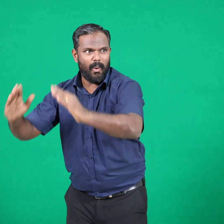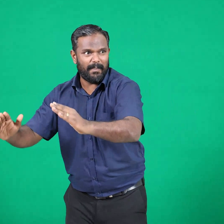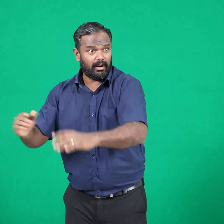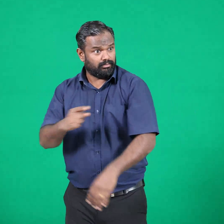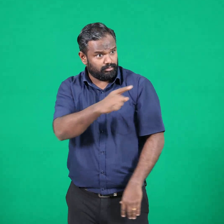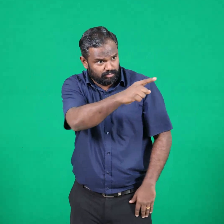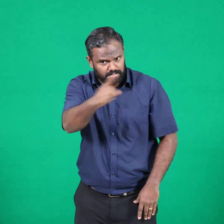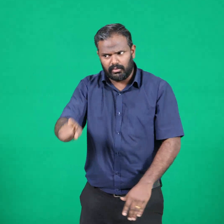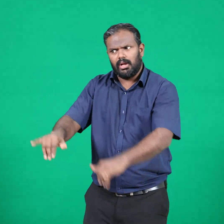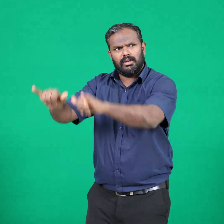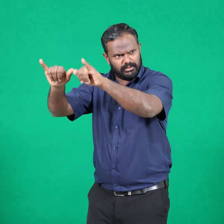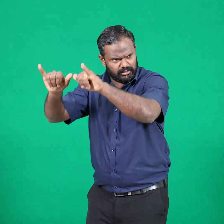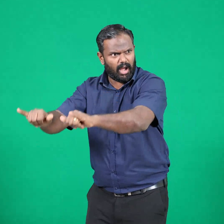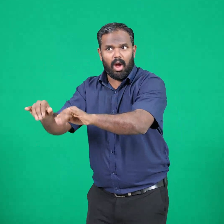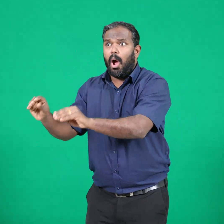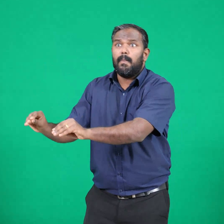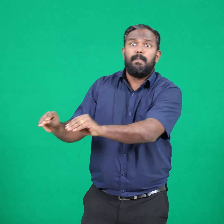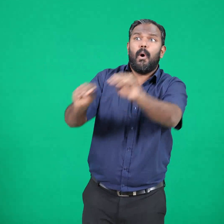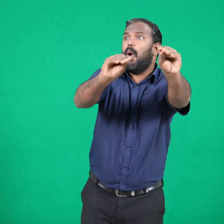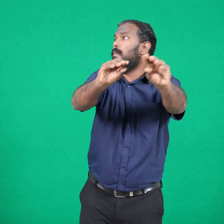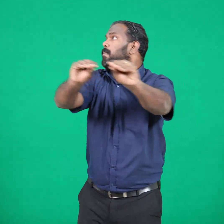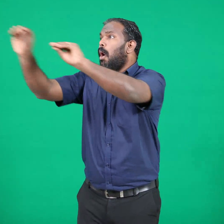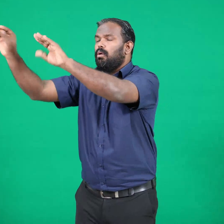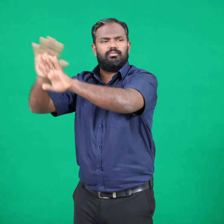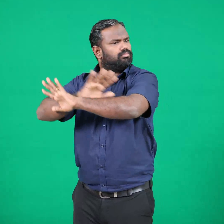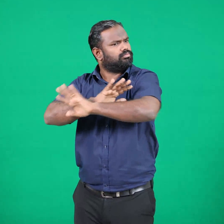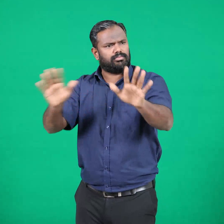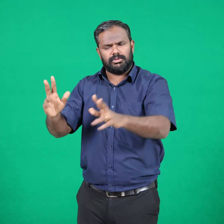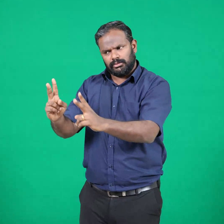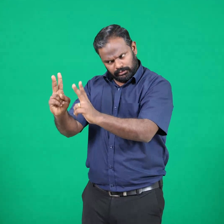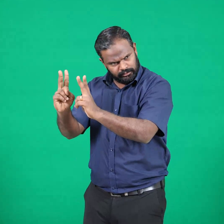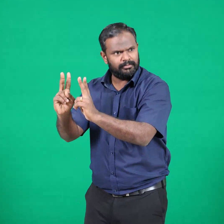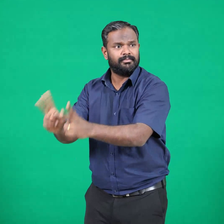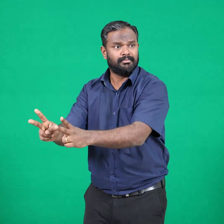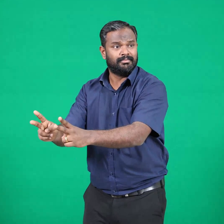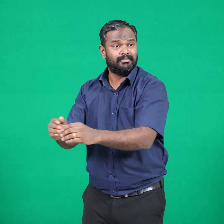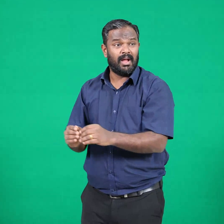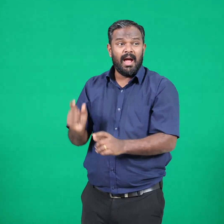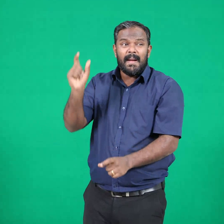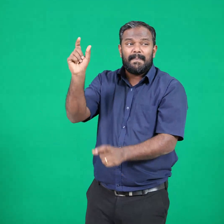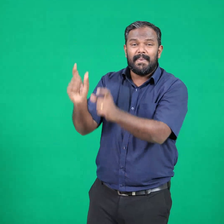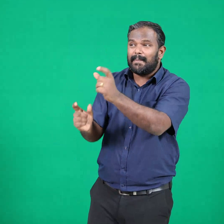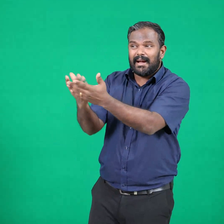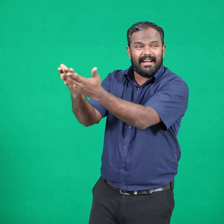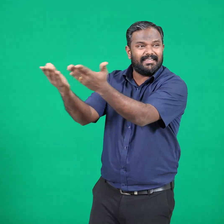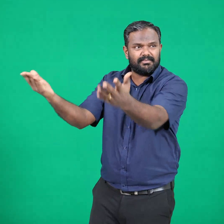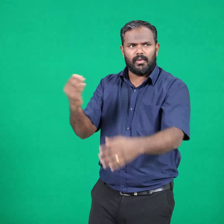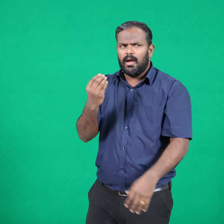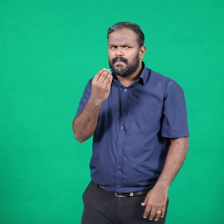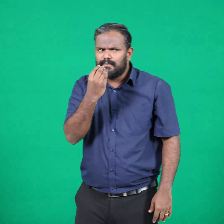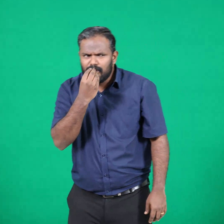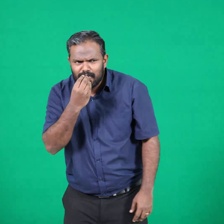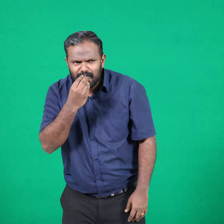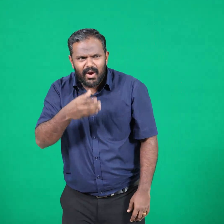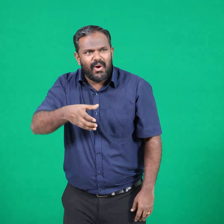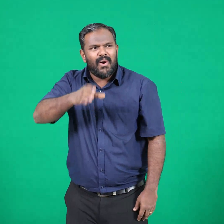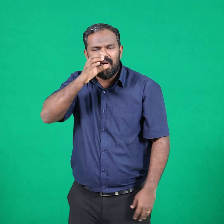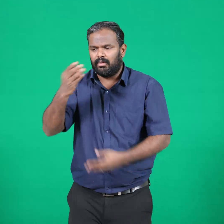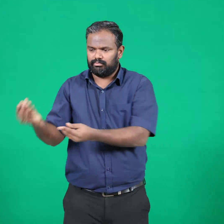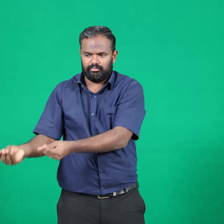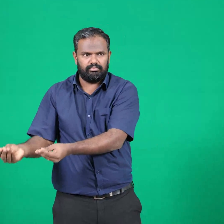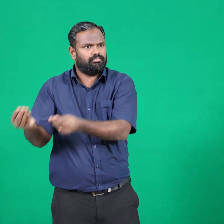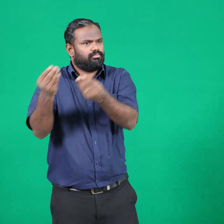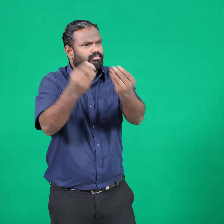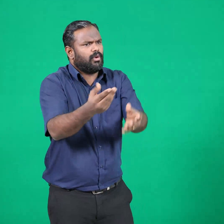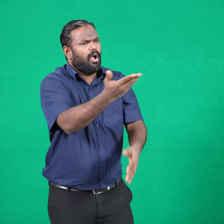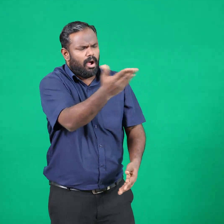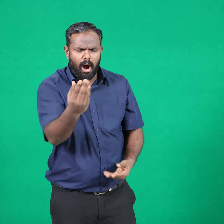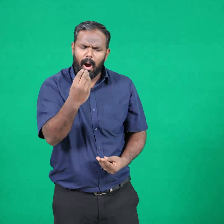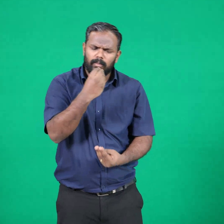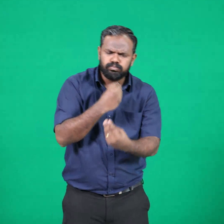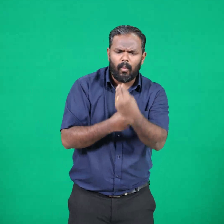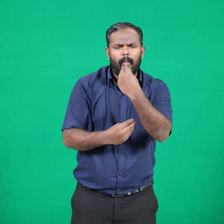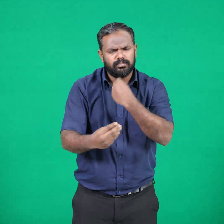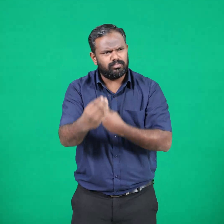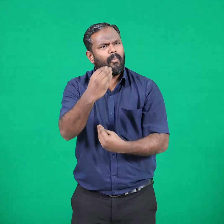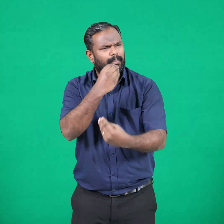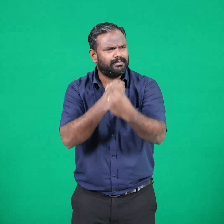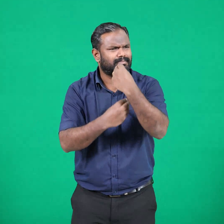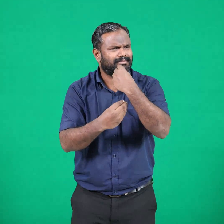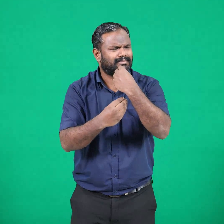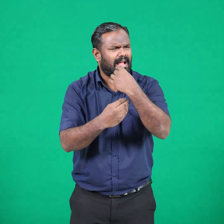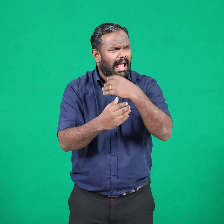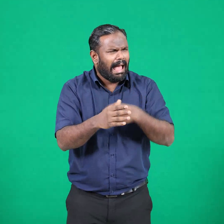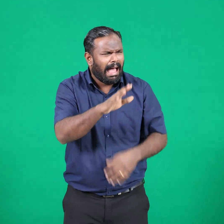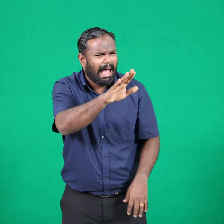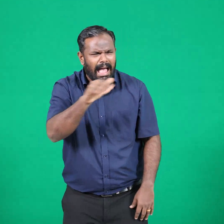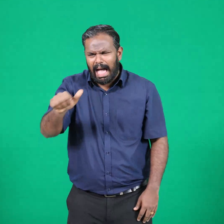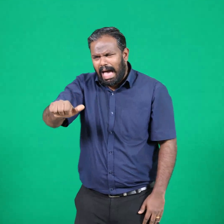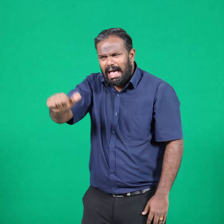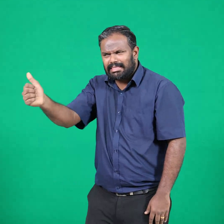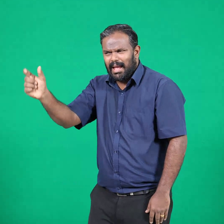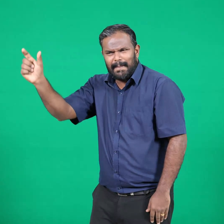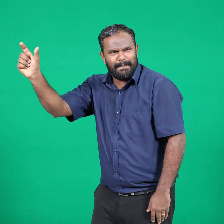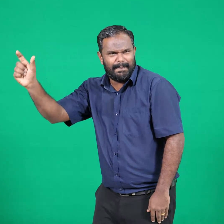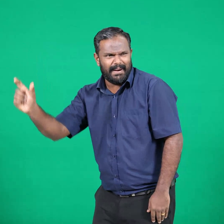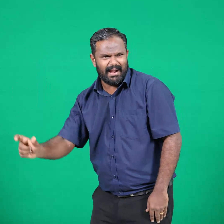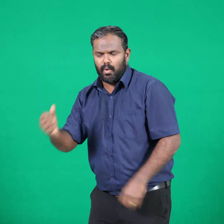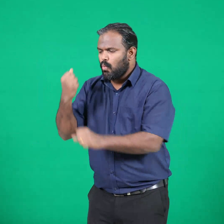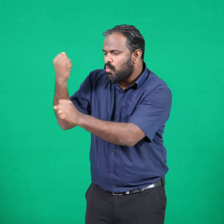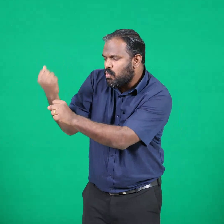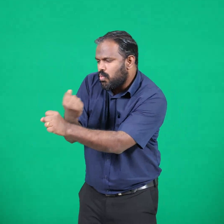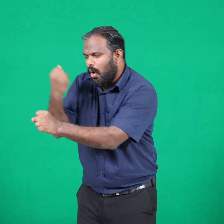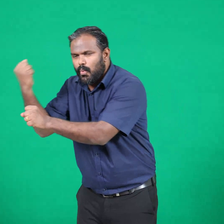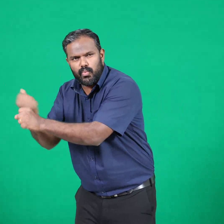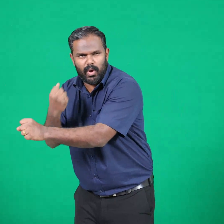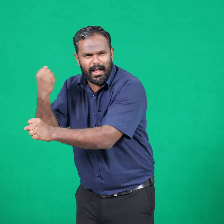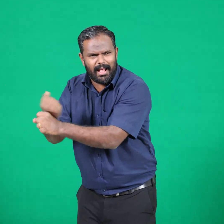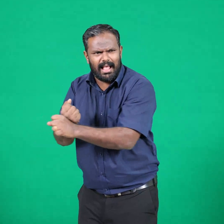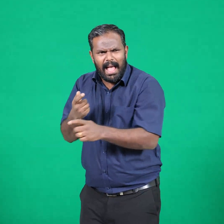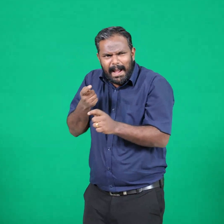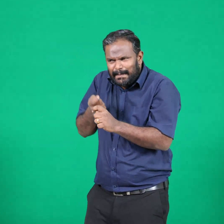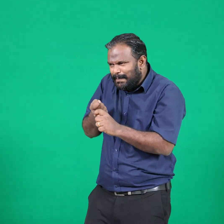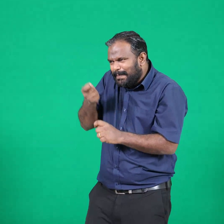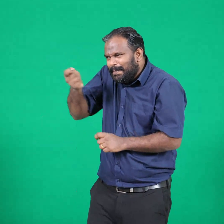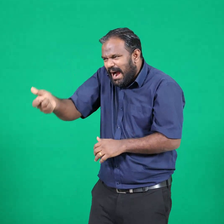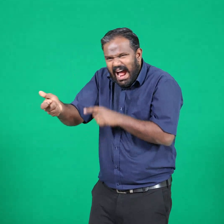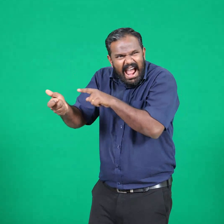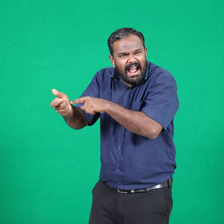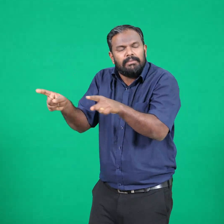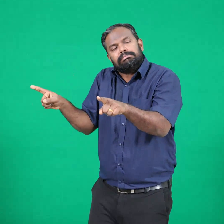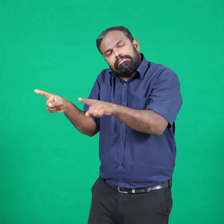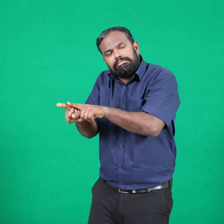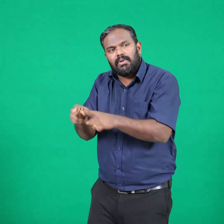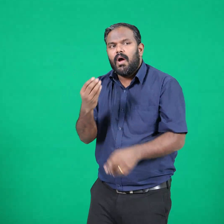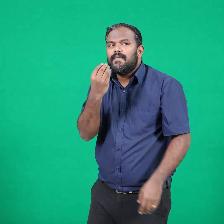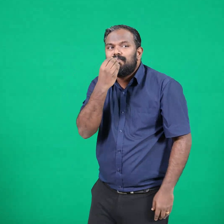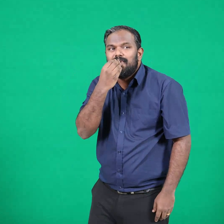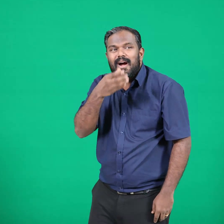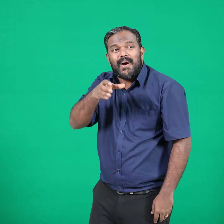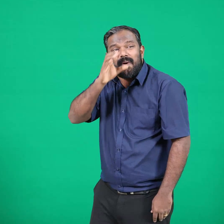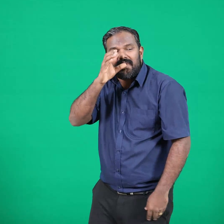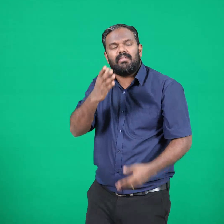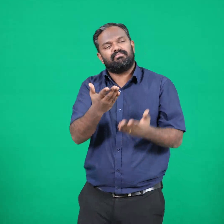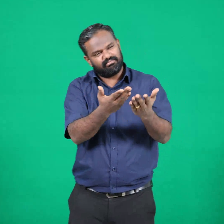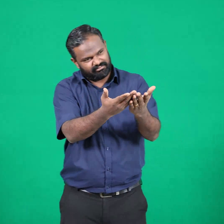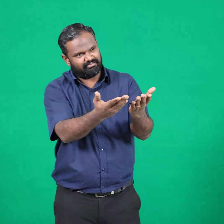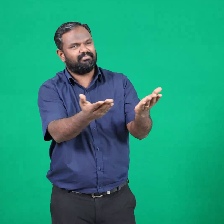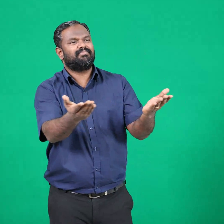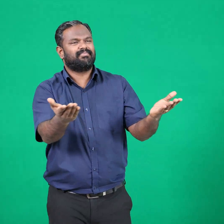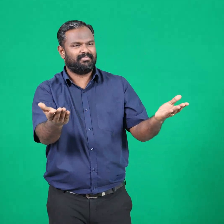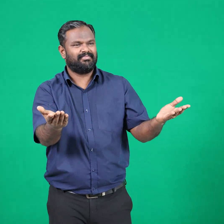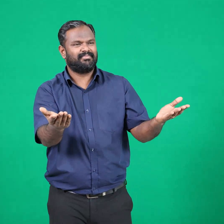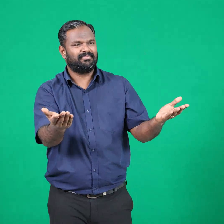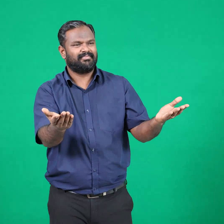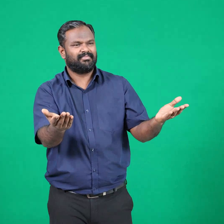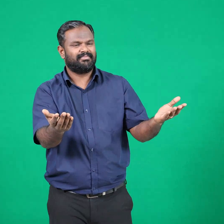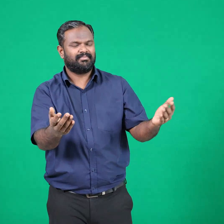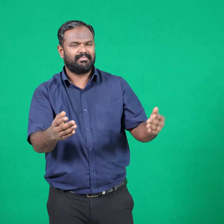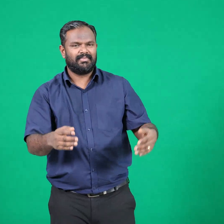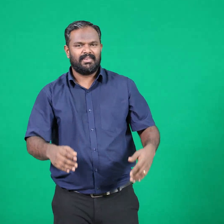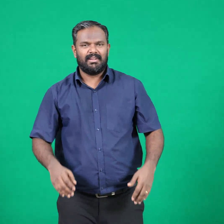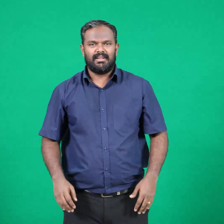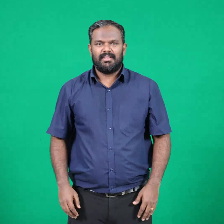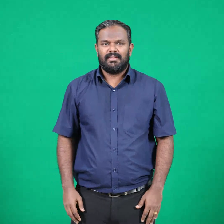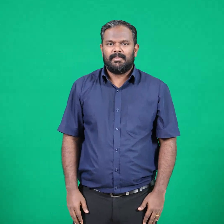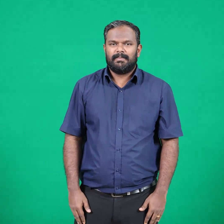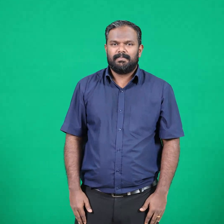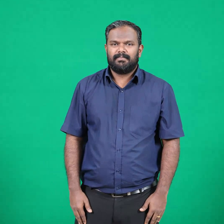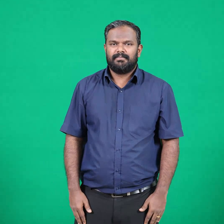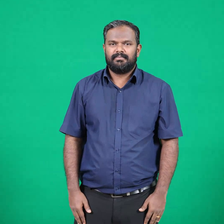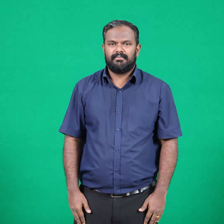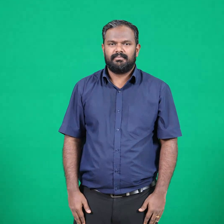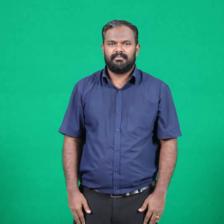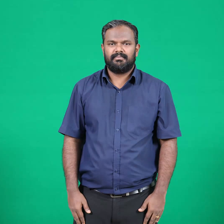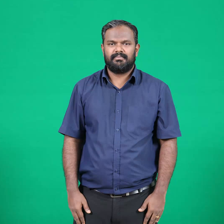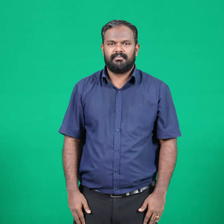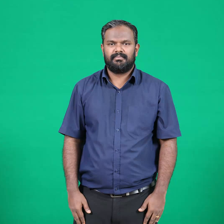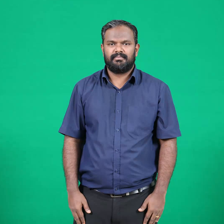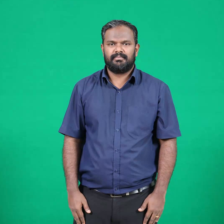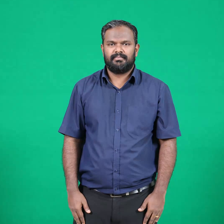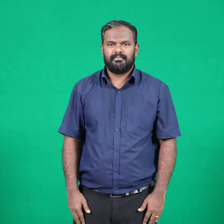For the worker is worthy of his wages. Do not move around from house to house.